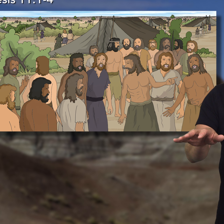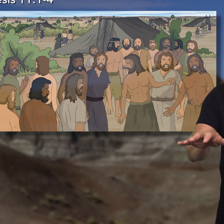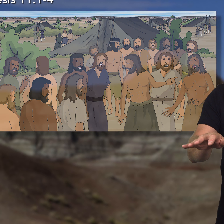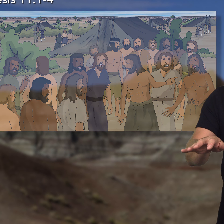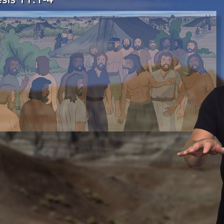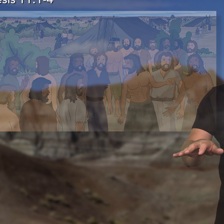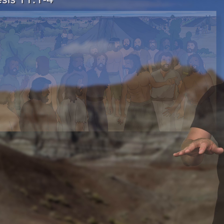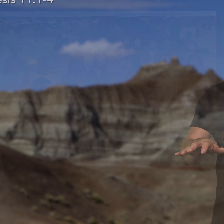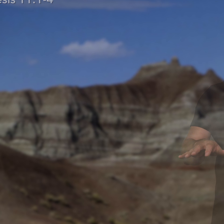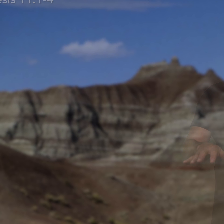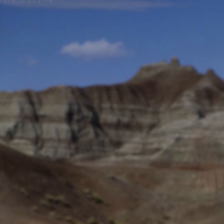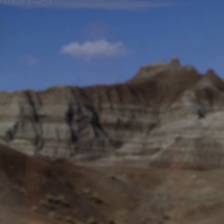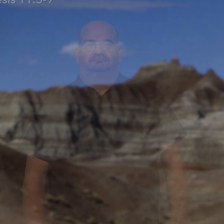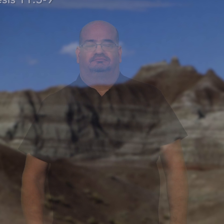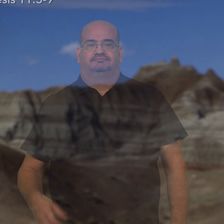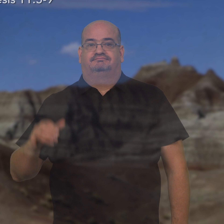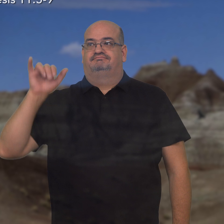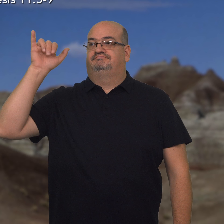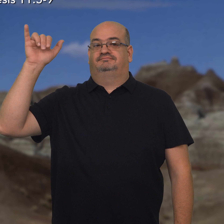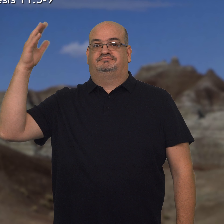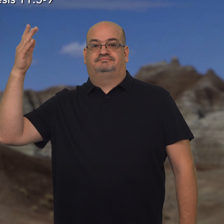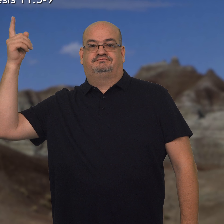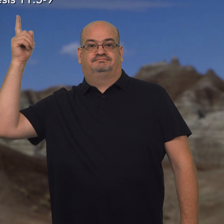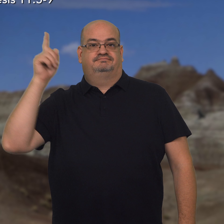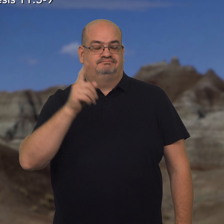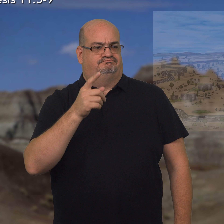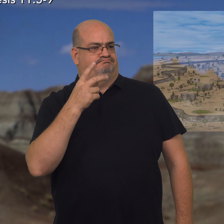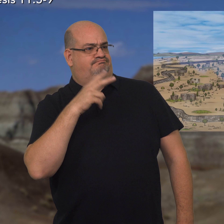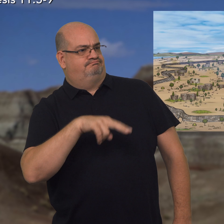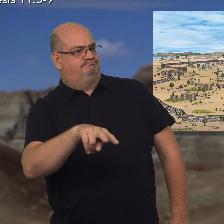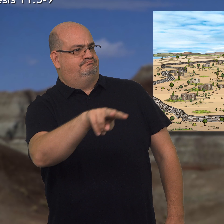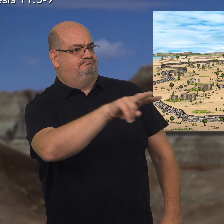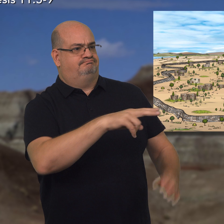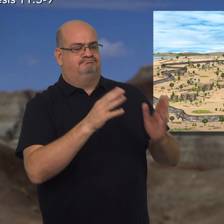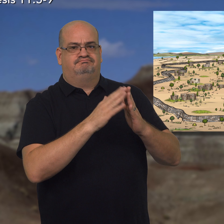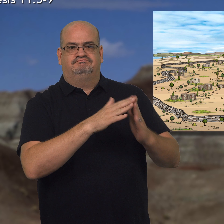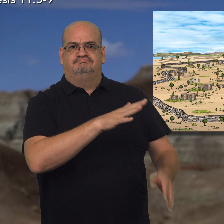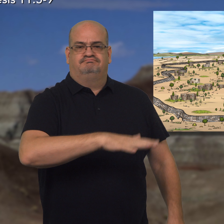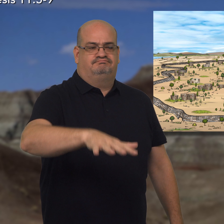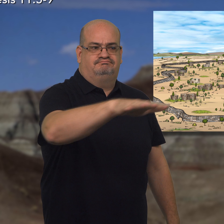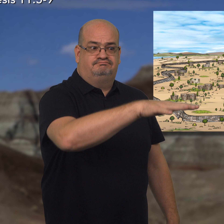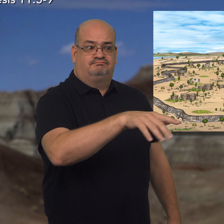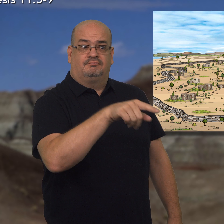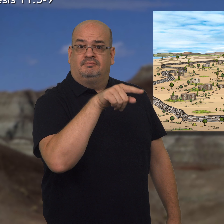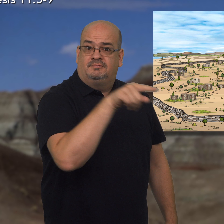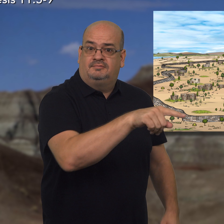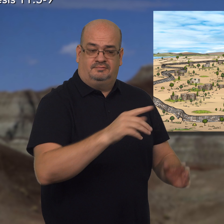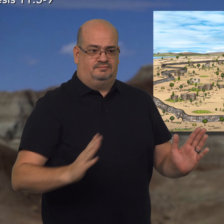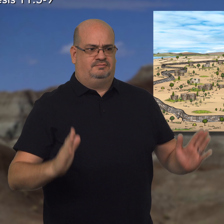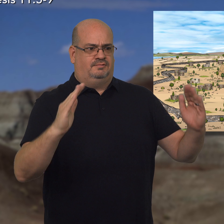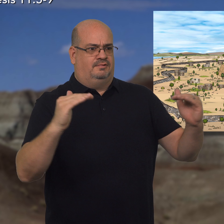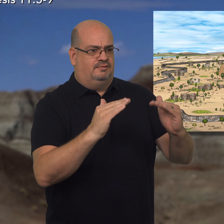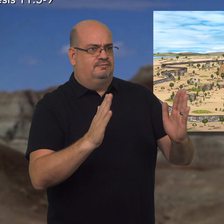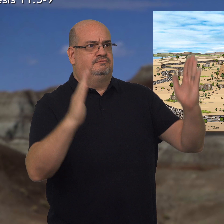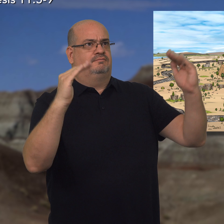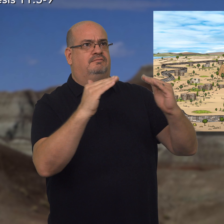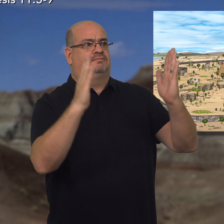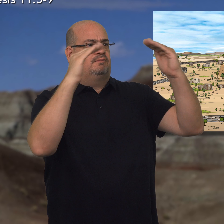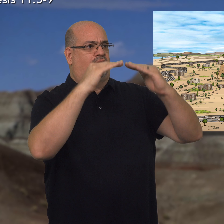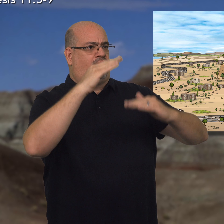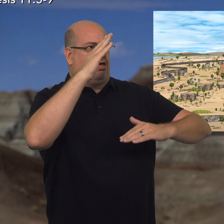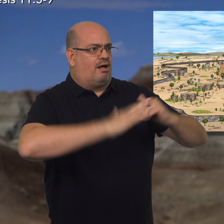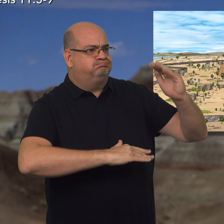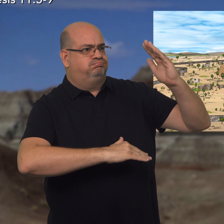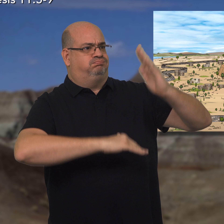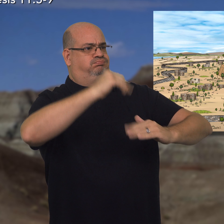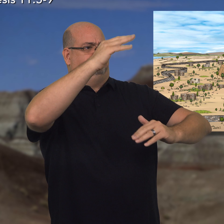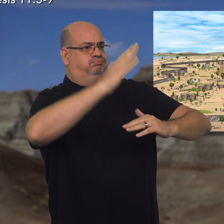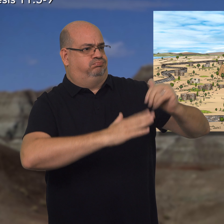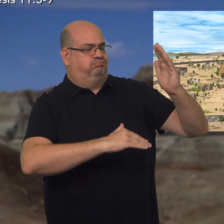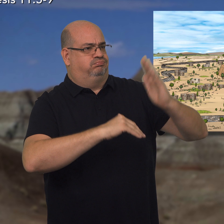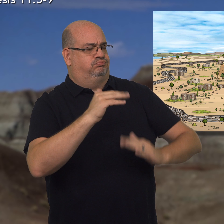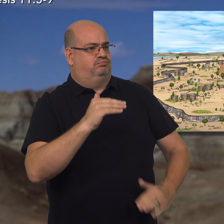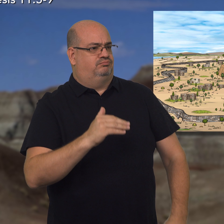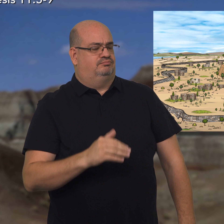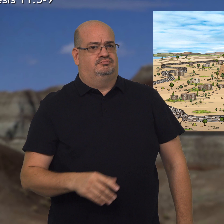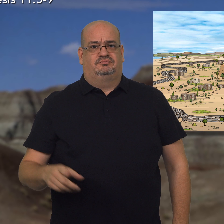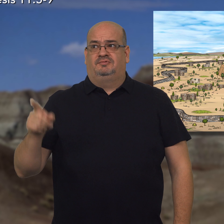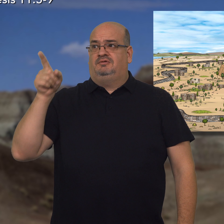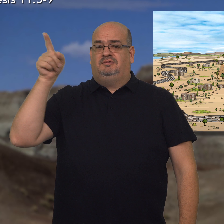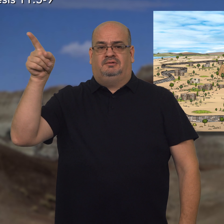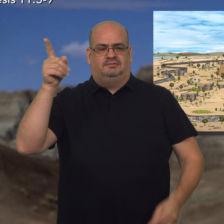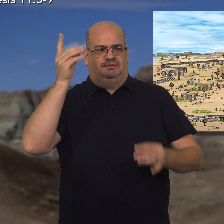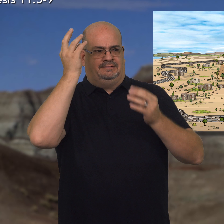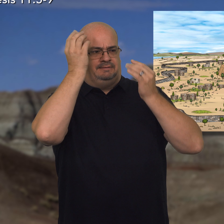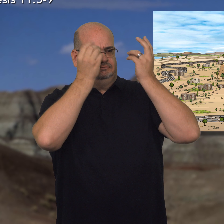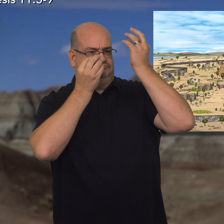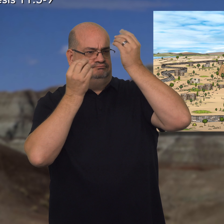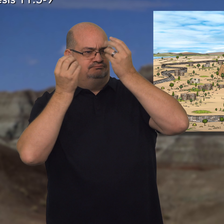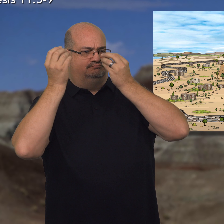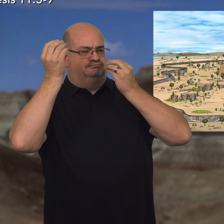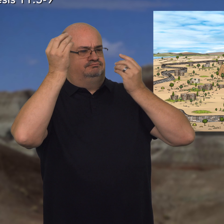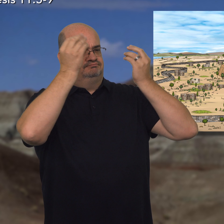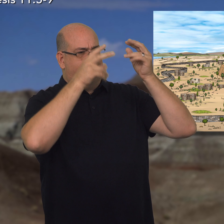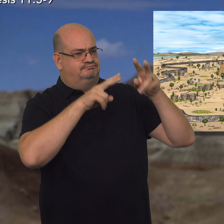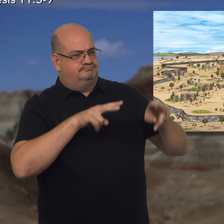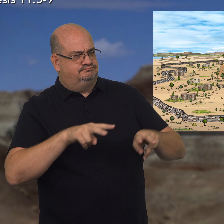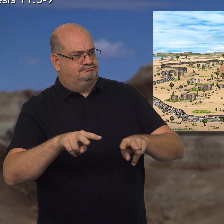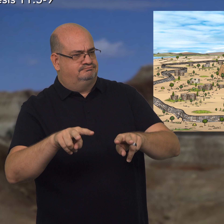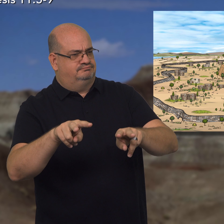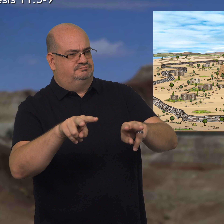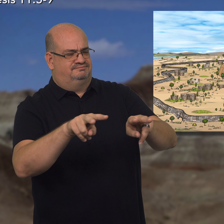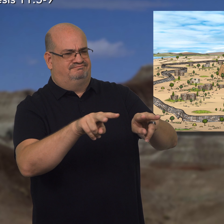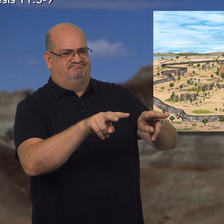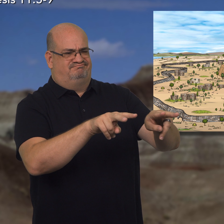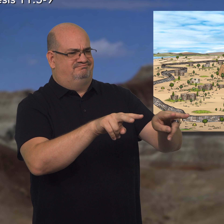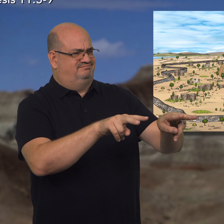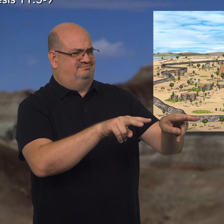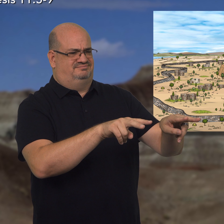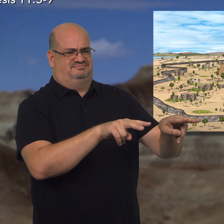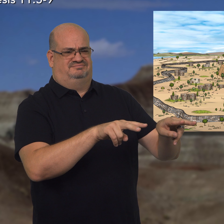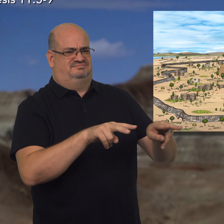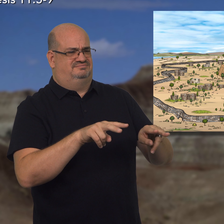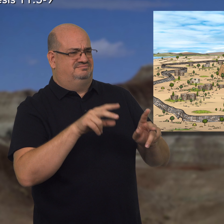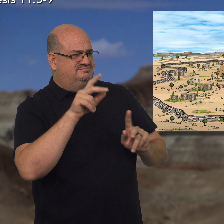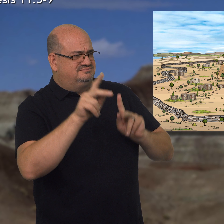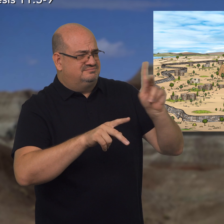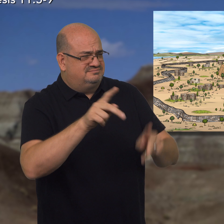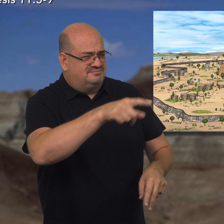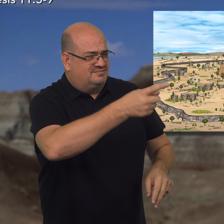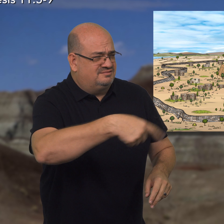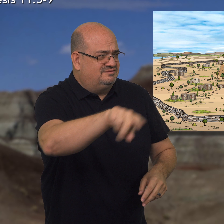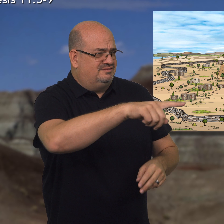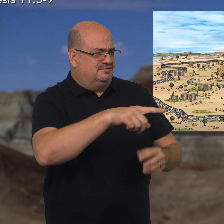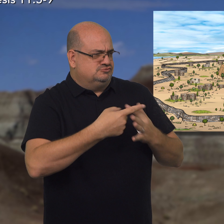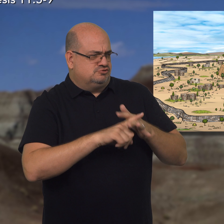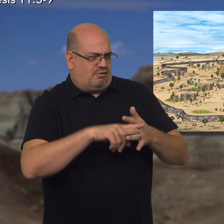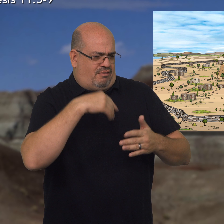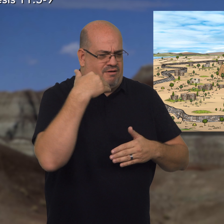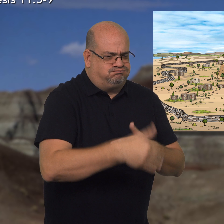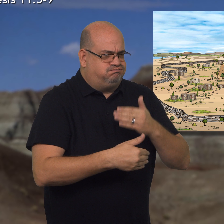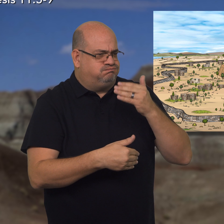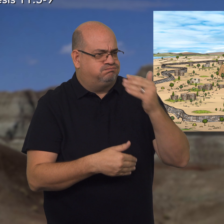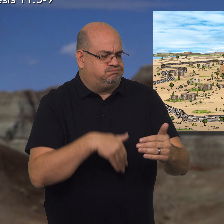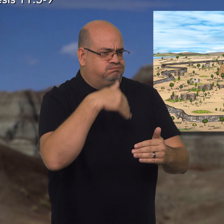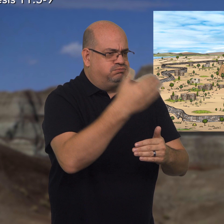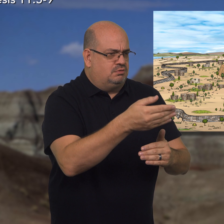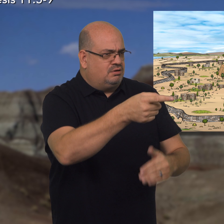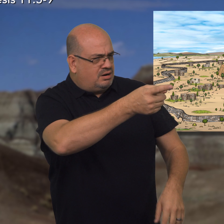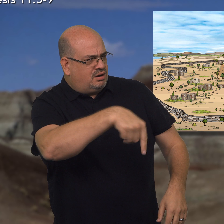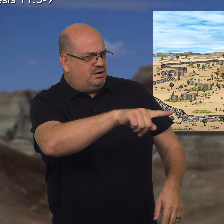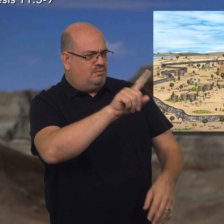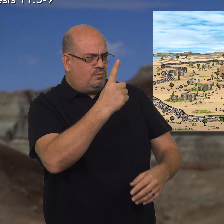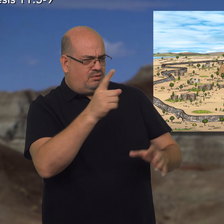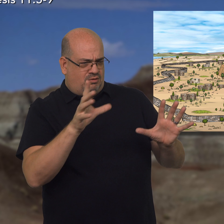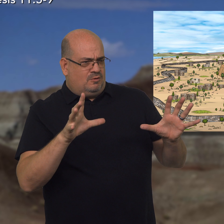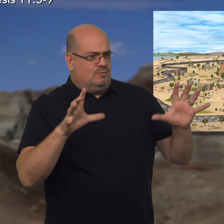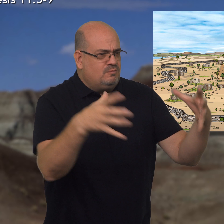Then the LORD came down to see the city and the tower that the sons of men were building.